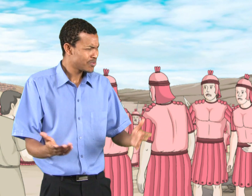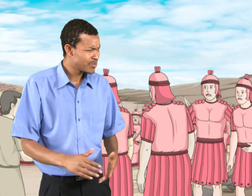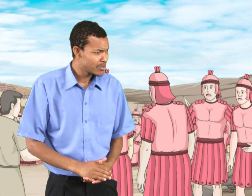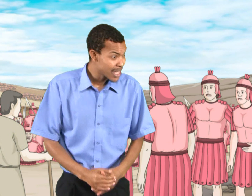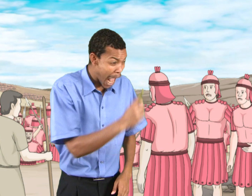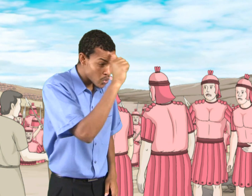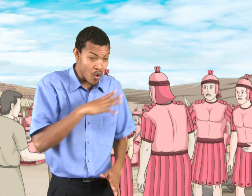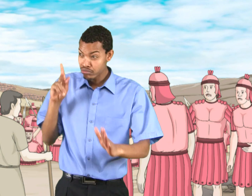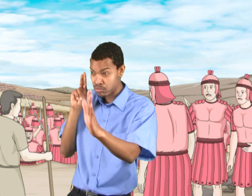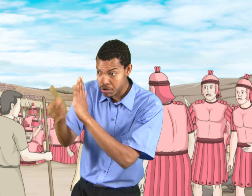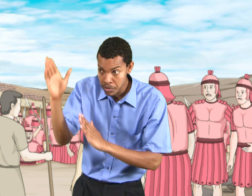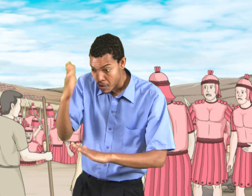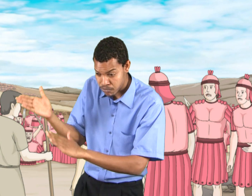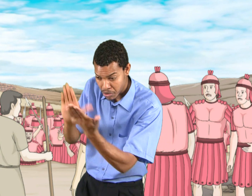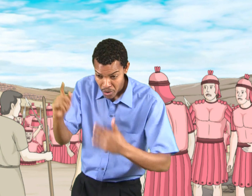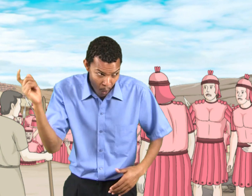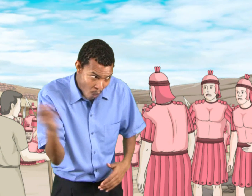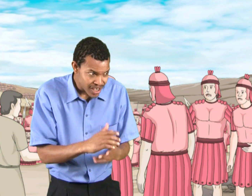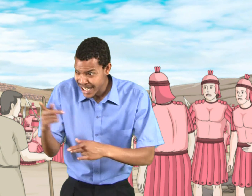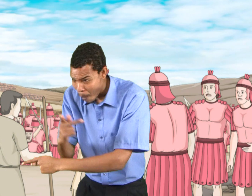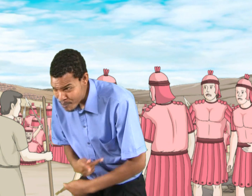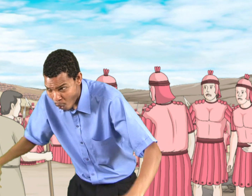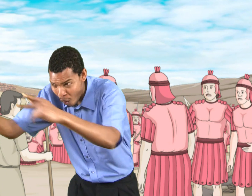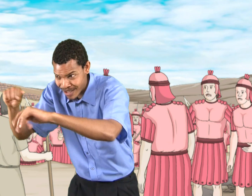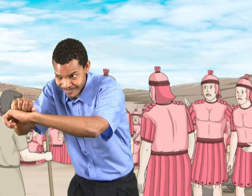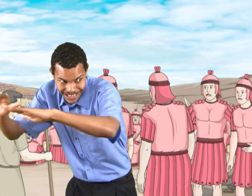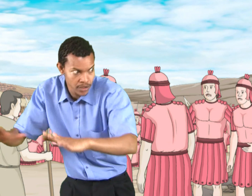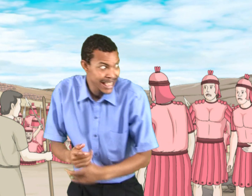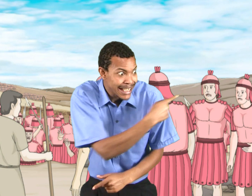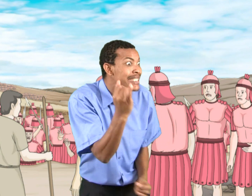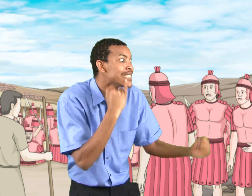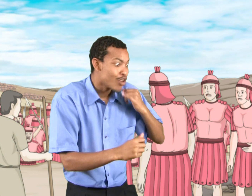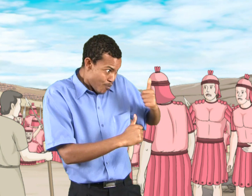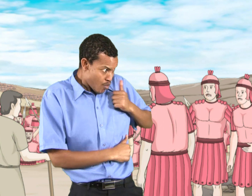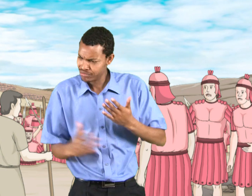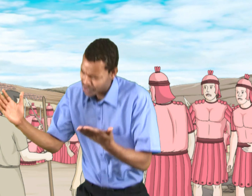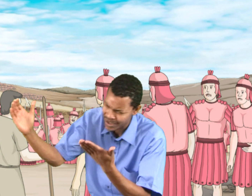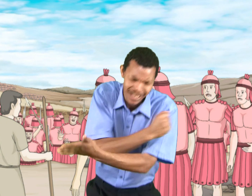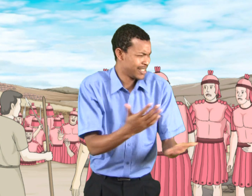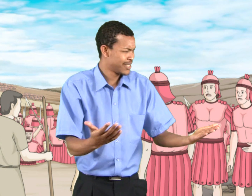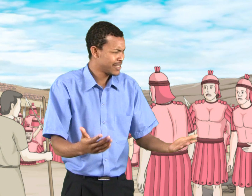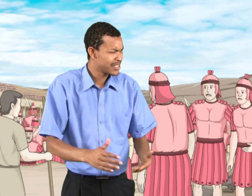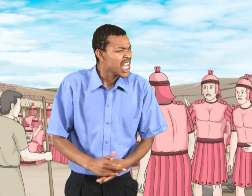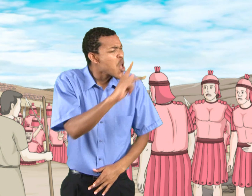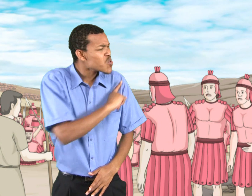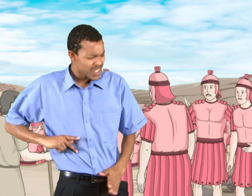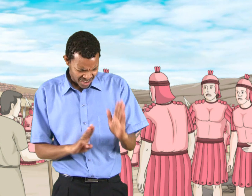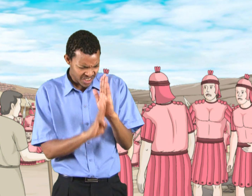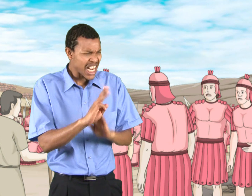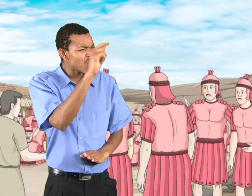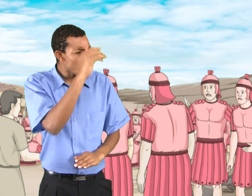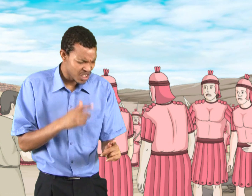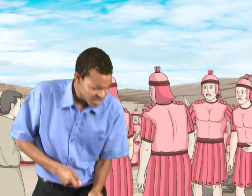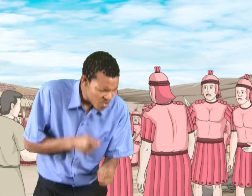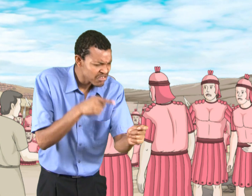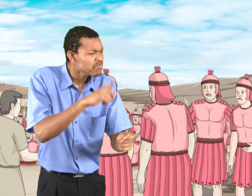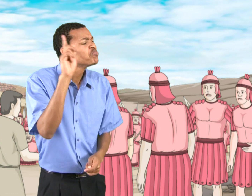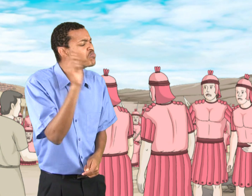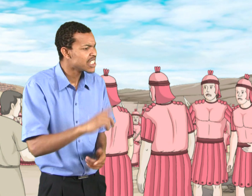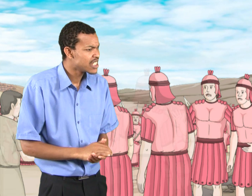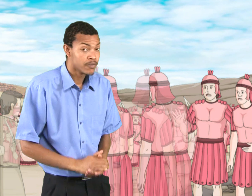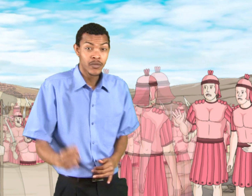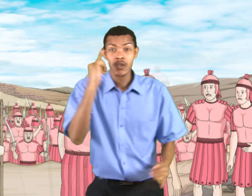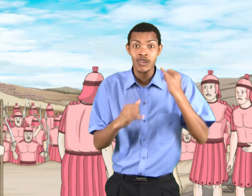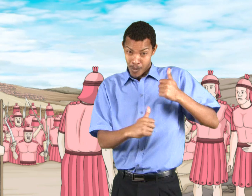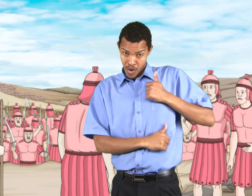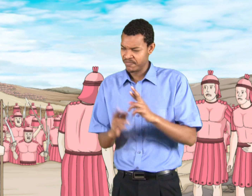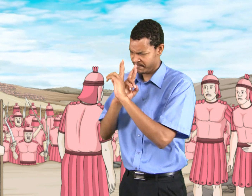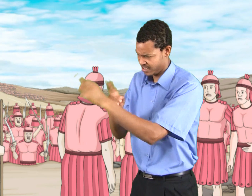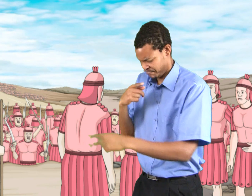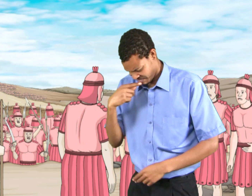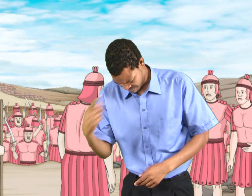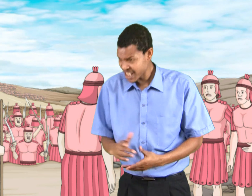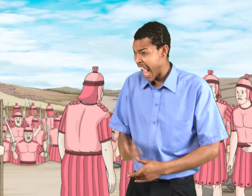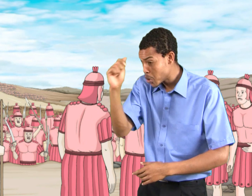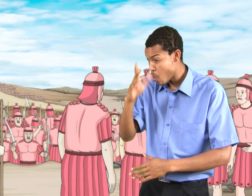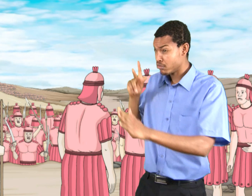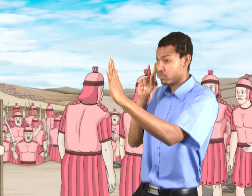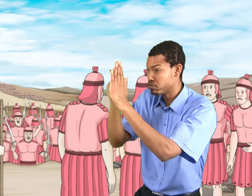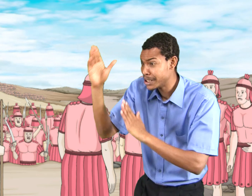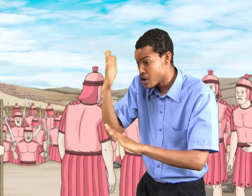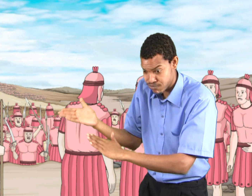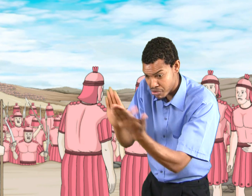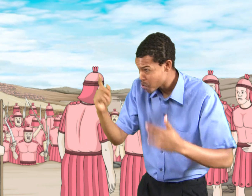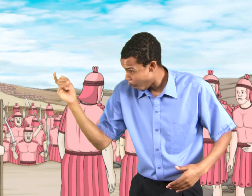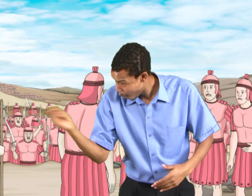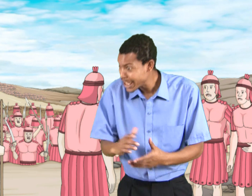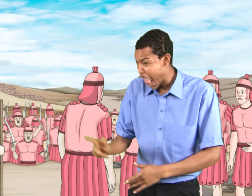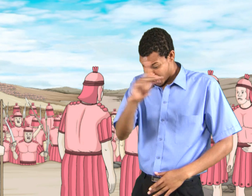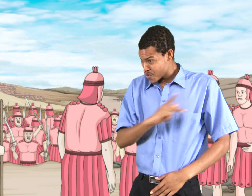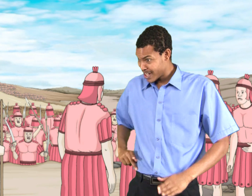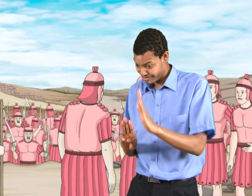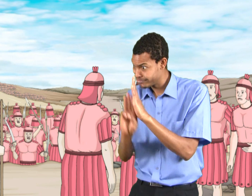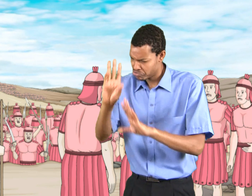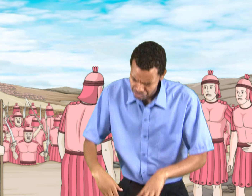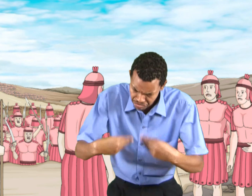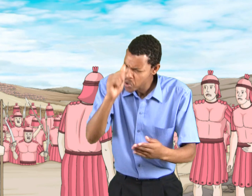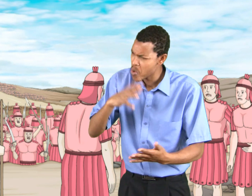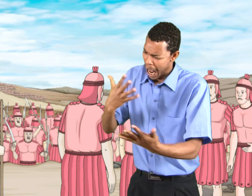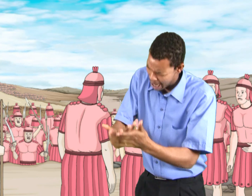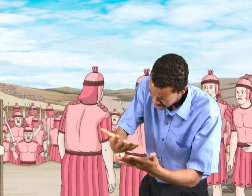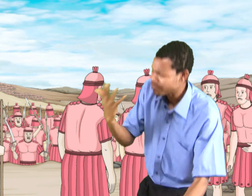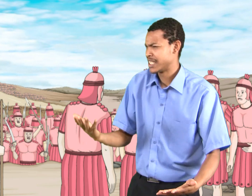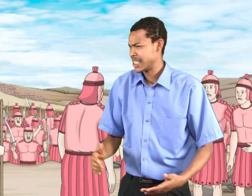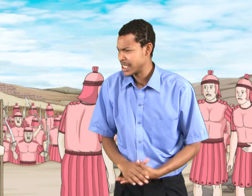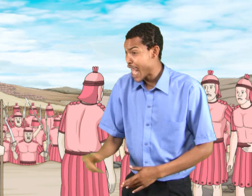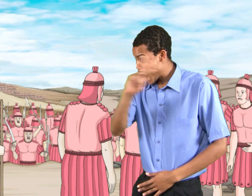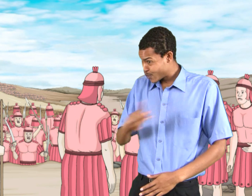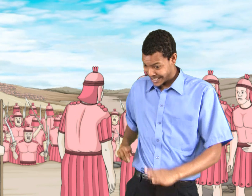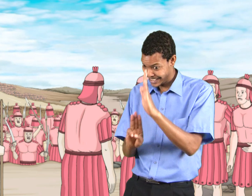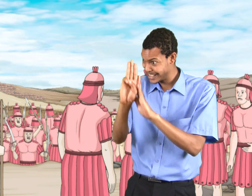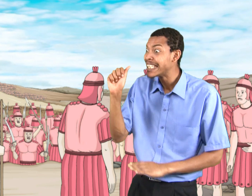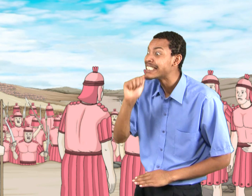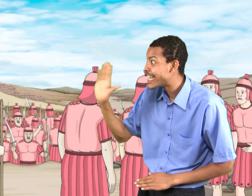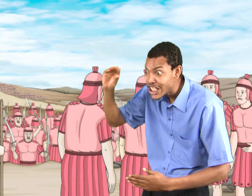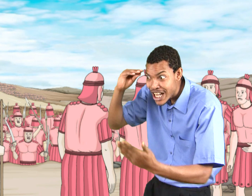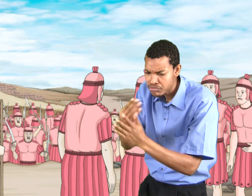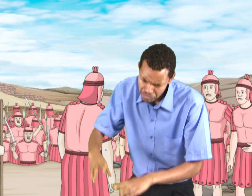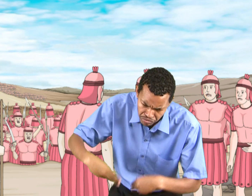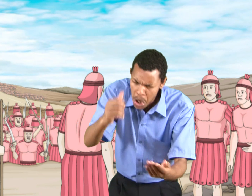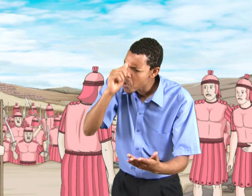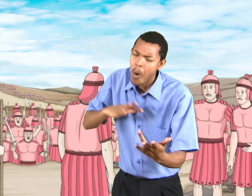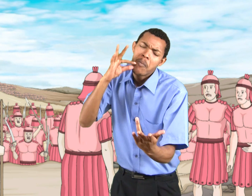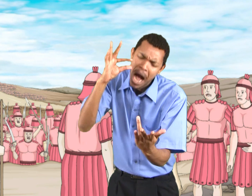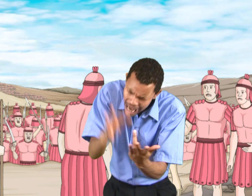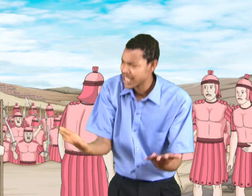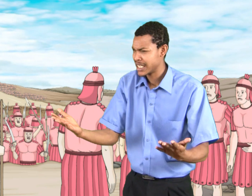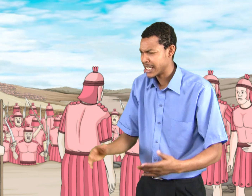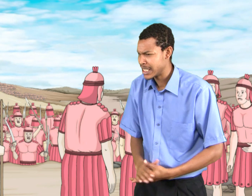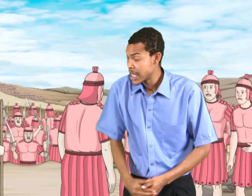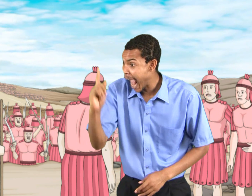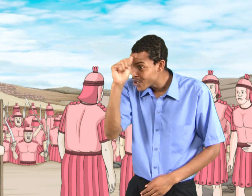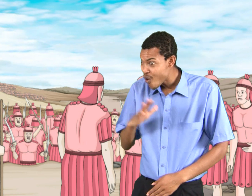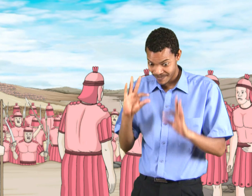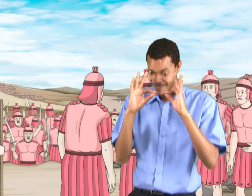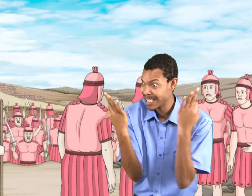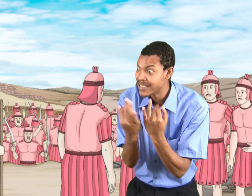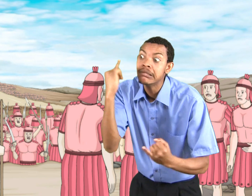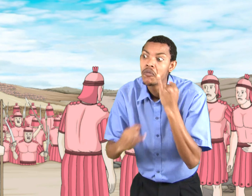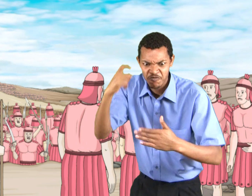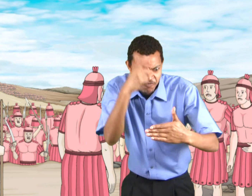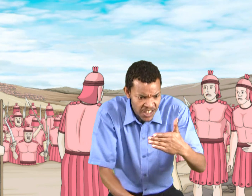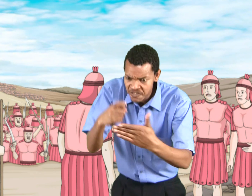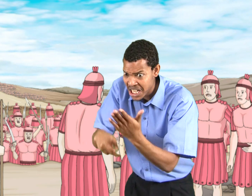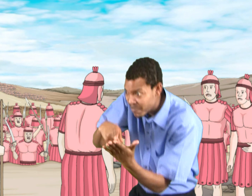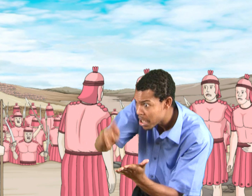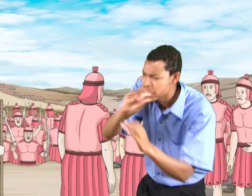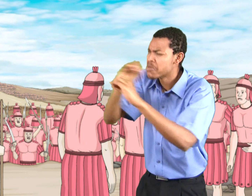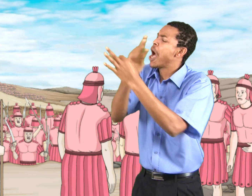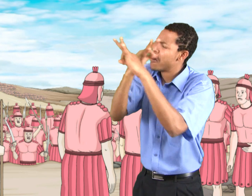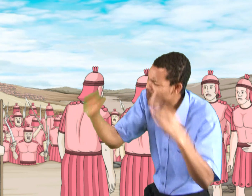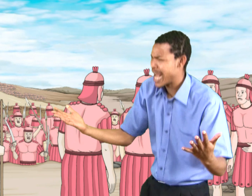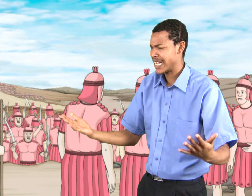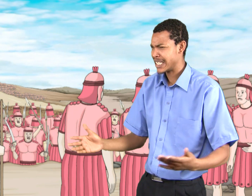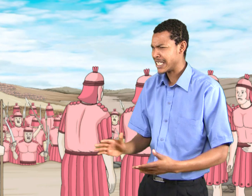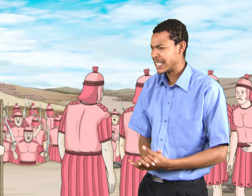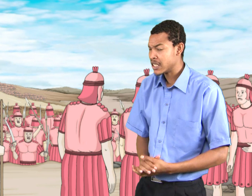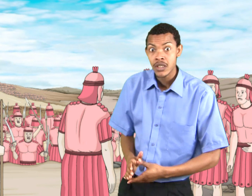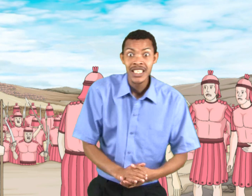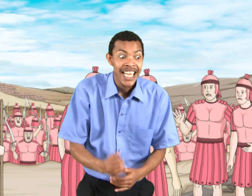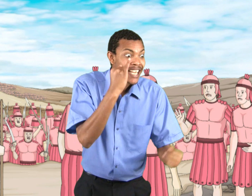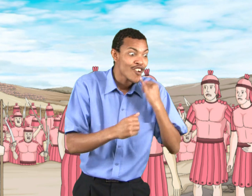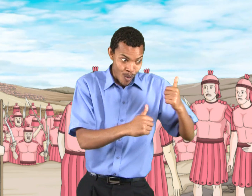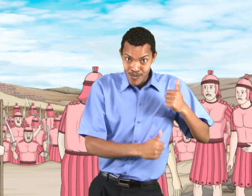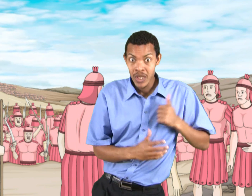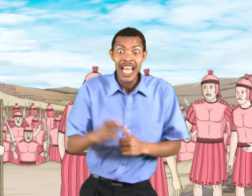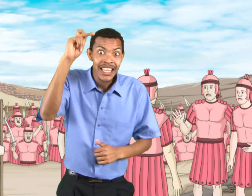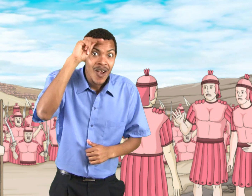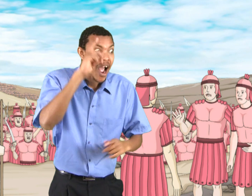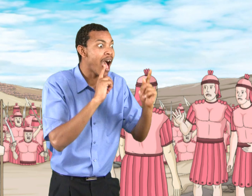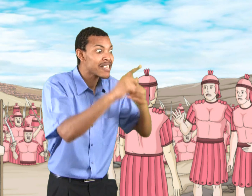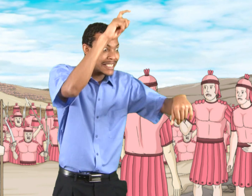David asked the men who were standing with him, “What will be done for the man who kills this Philistine and removes this disgrace from Israel? Just who is this uncircumcised Philistine, that he should defy the armies of the living God?”